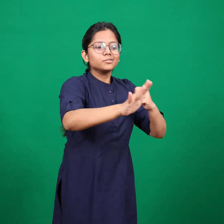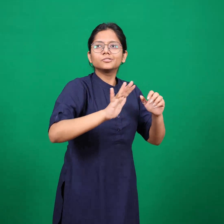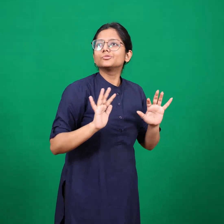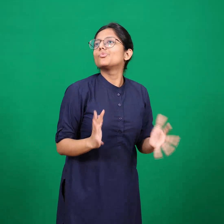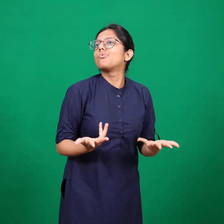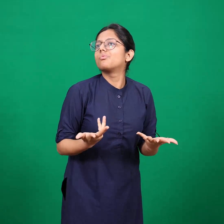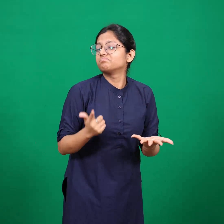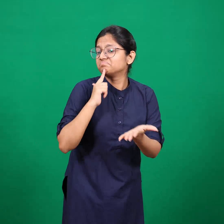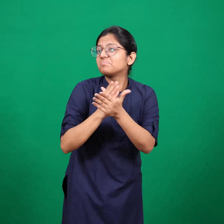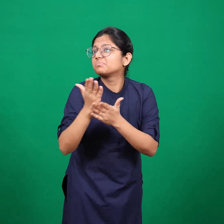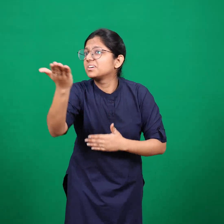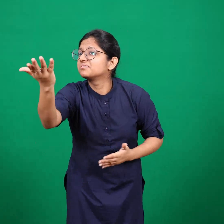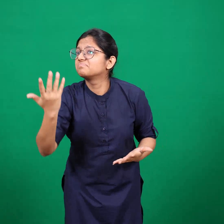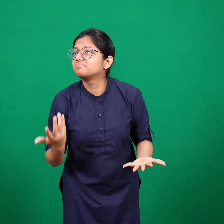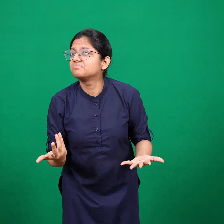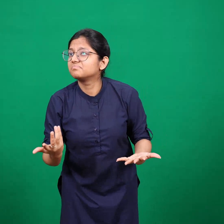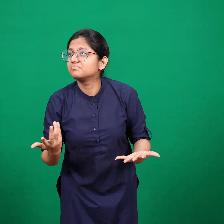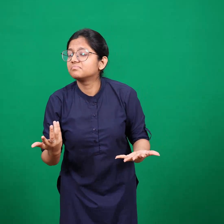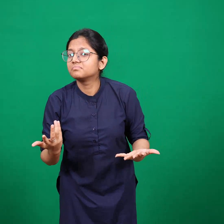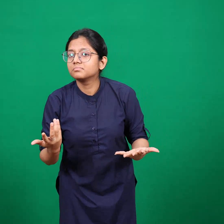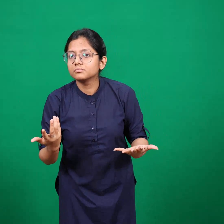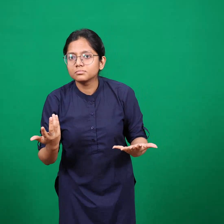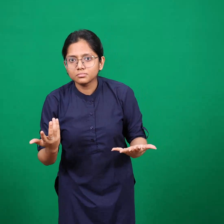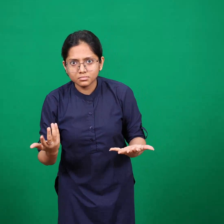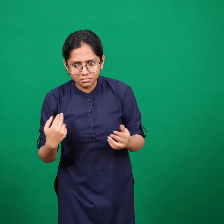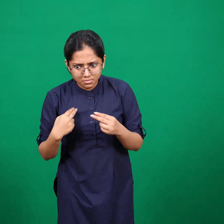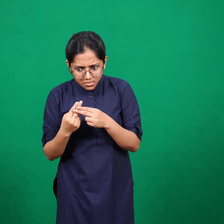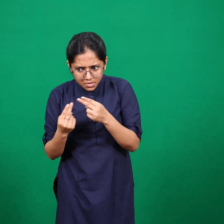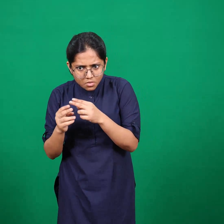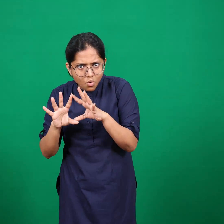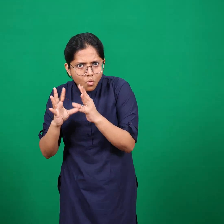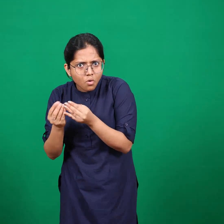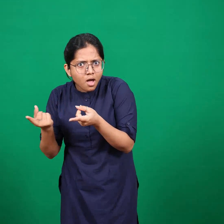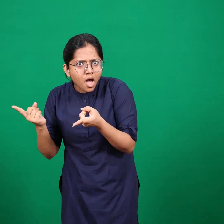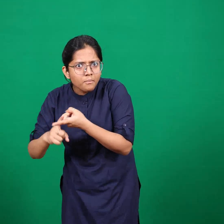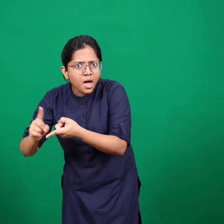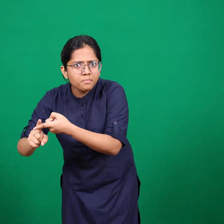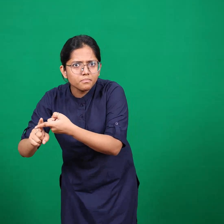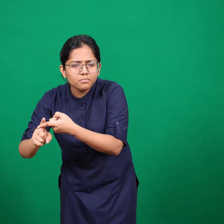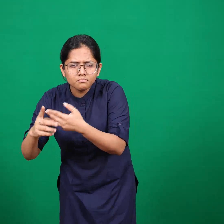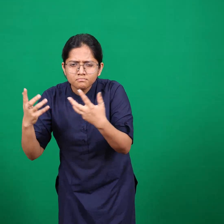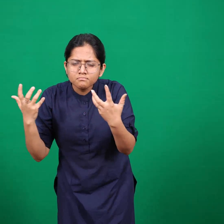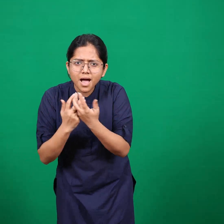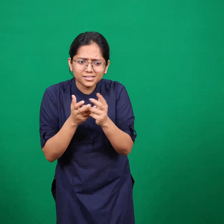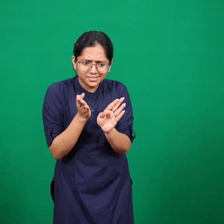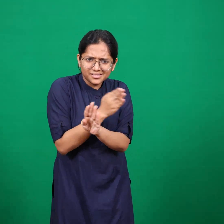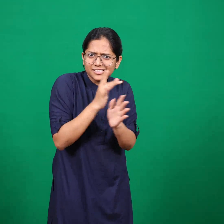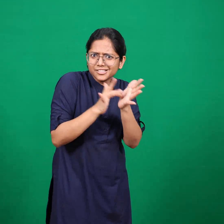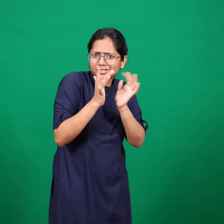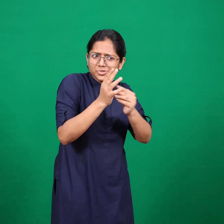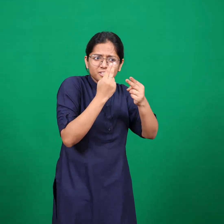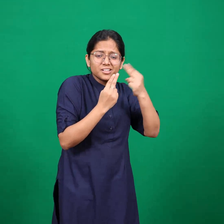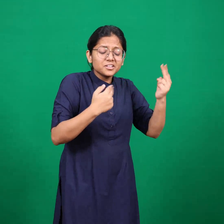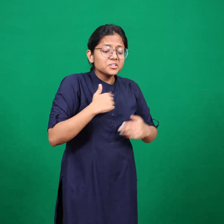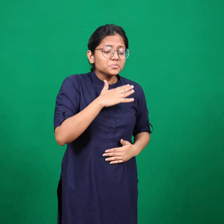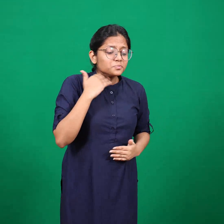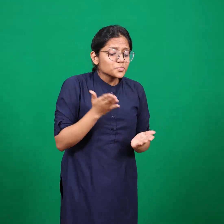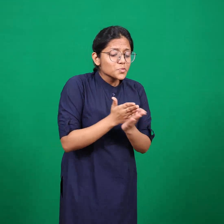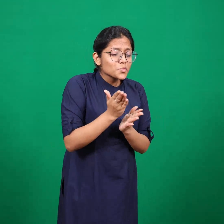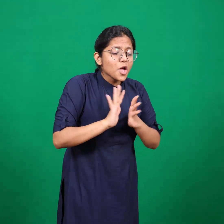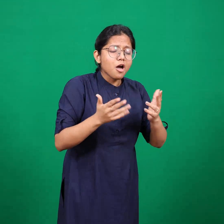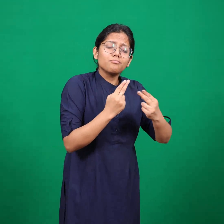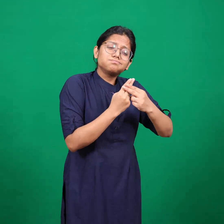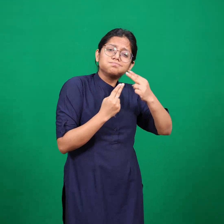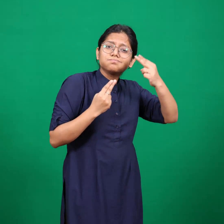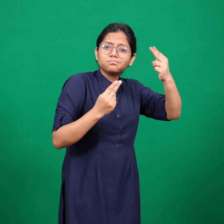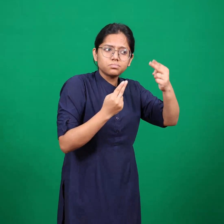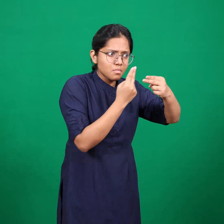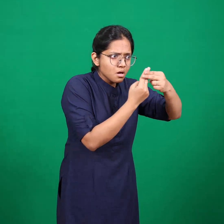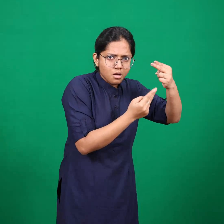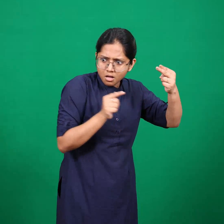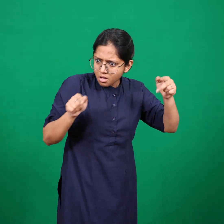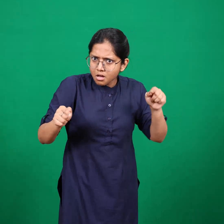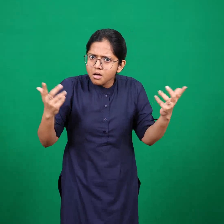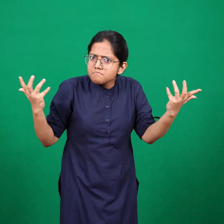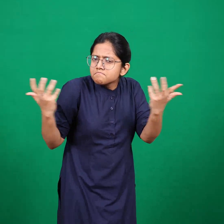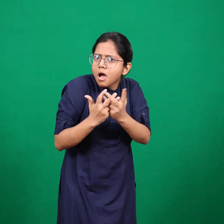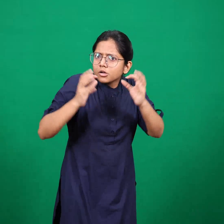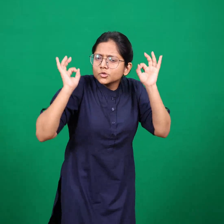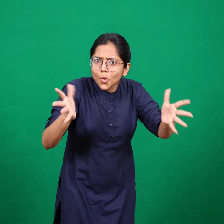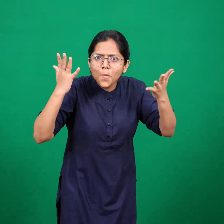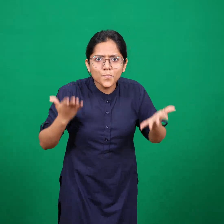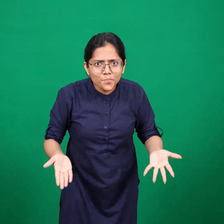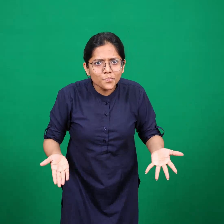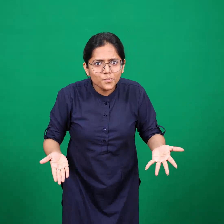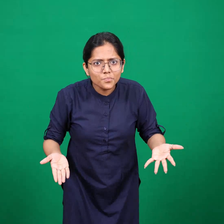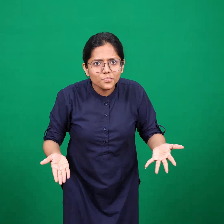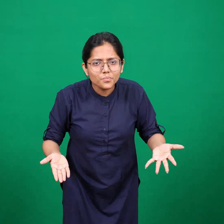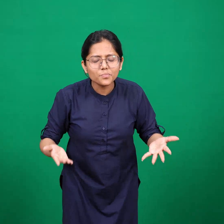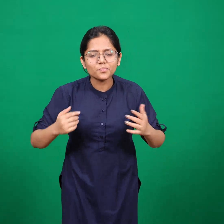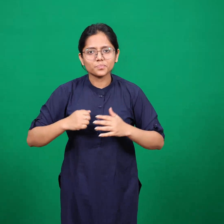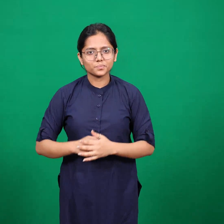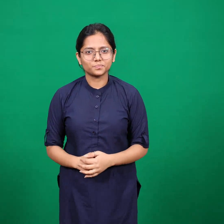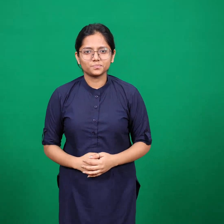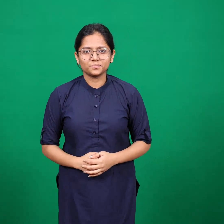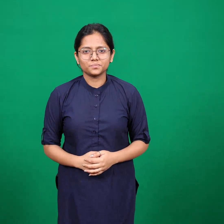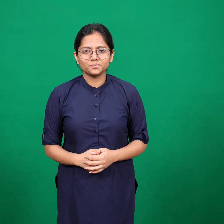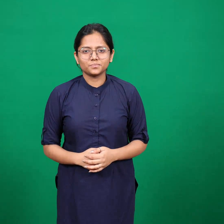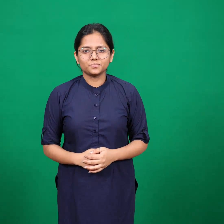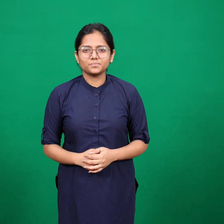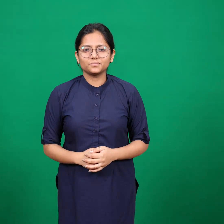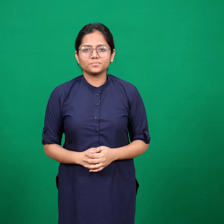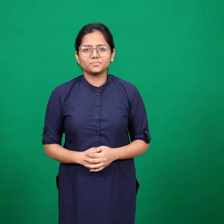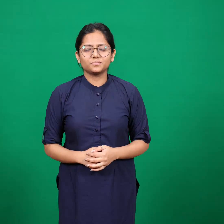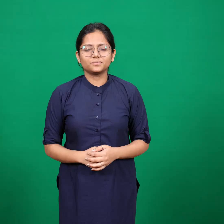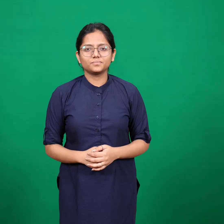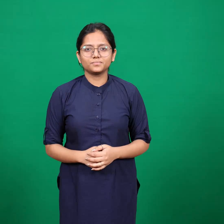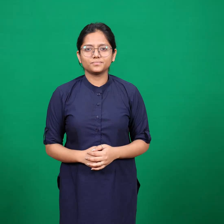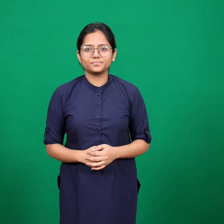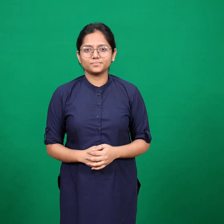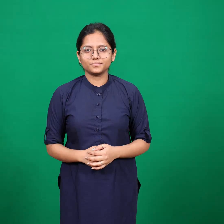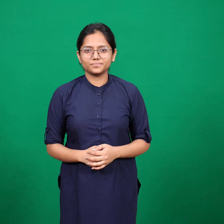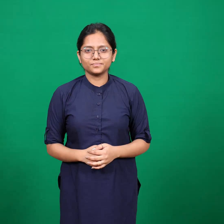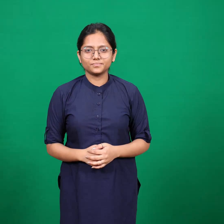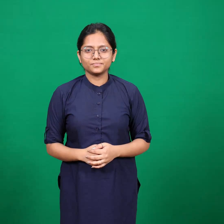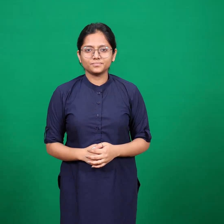This was to fulfill the word that Jesus had spoken to indicate the kind of death He was going to die.